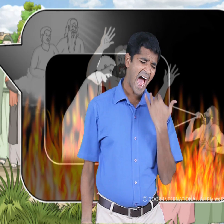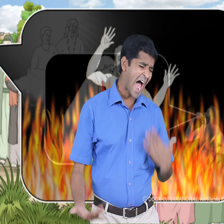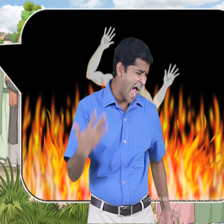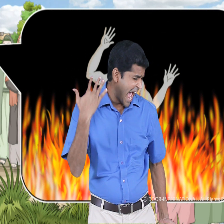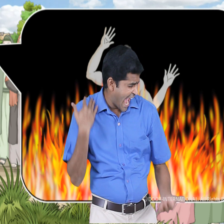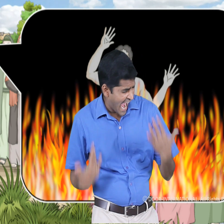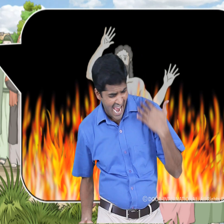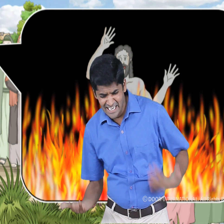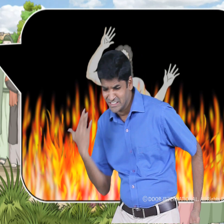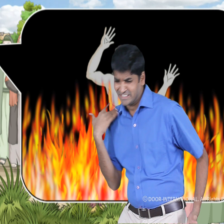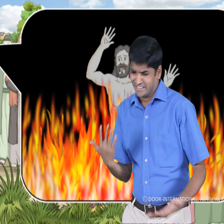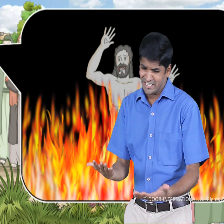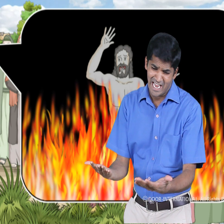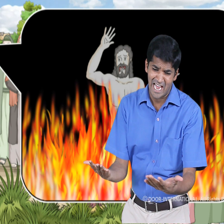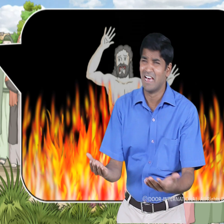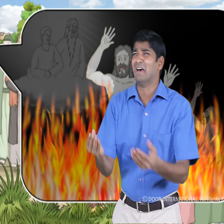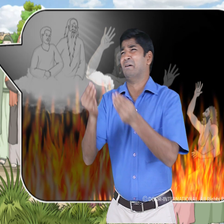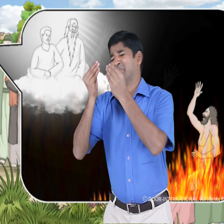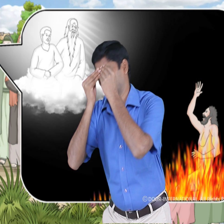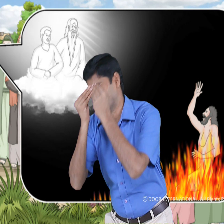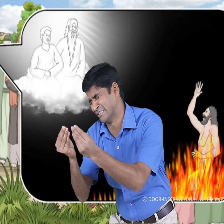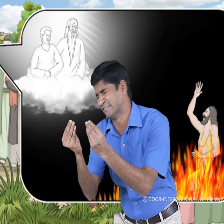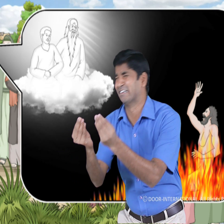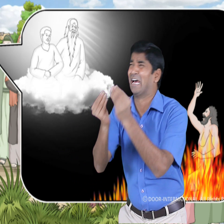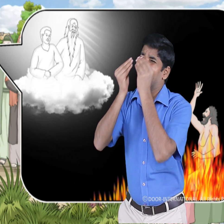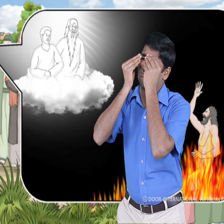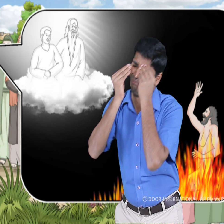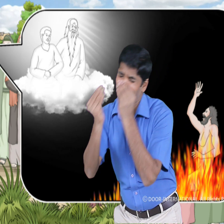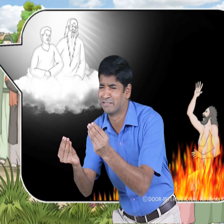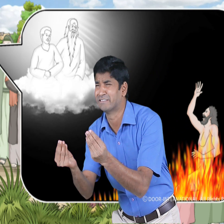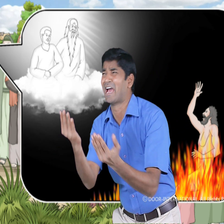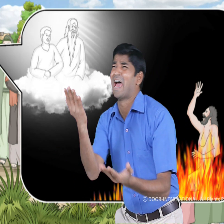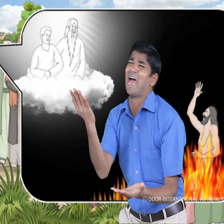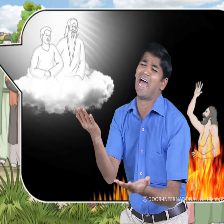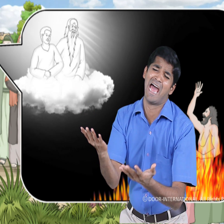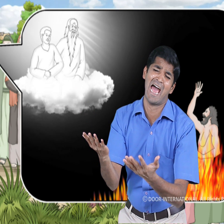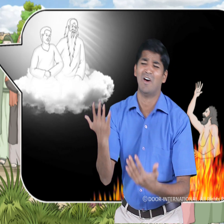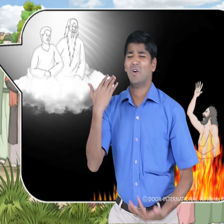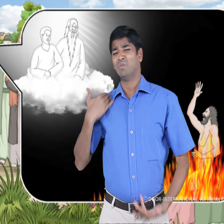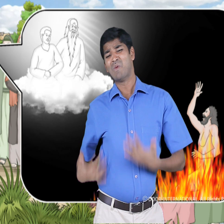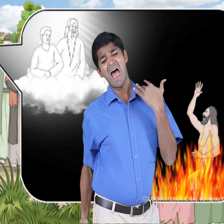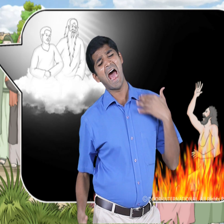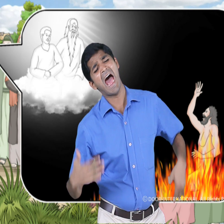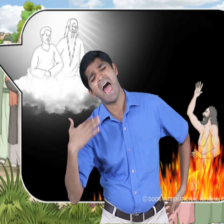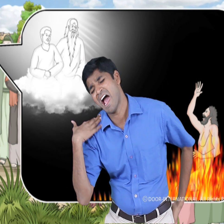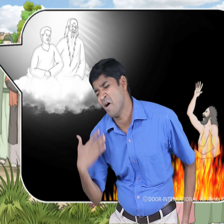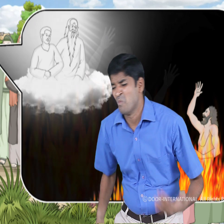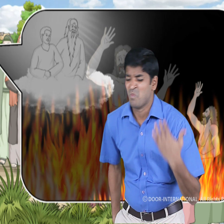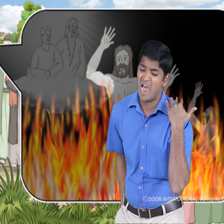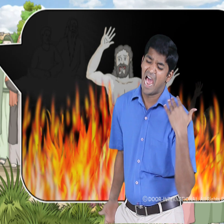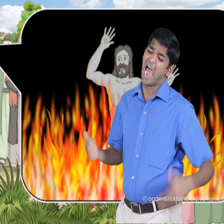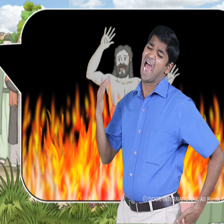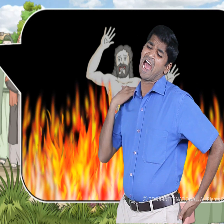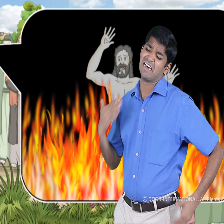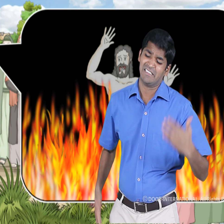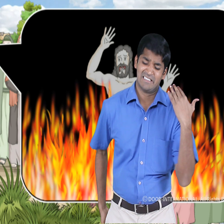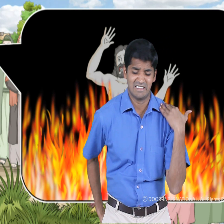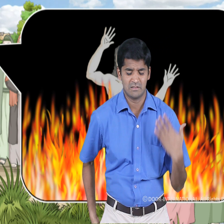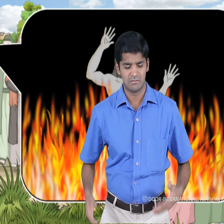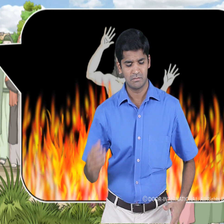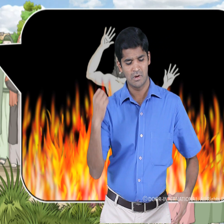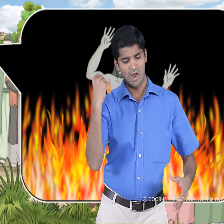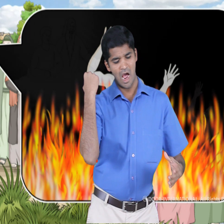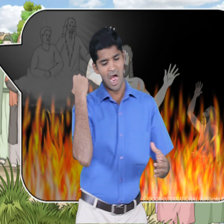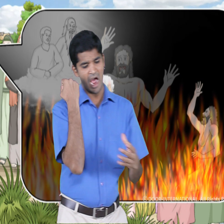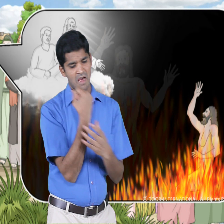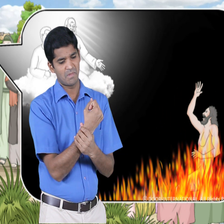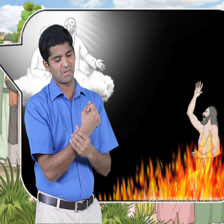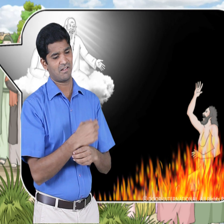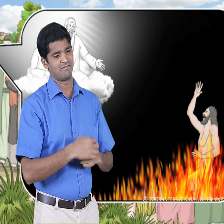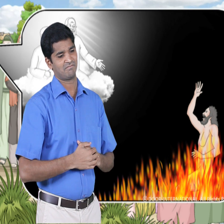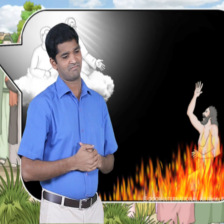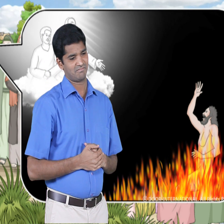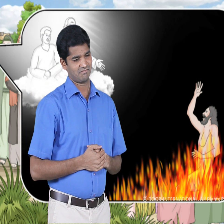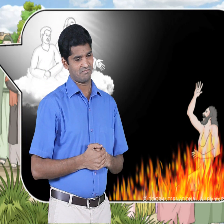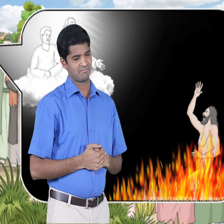For I am in agony in this fire.’